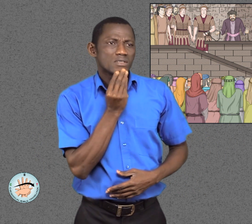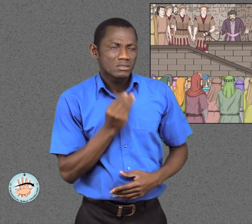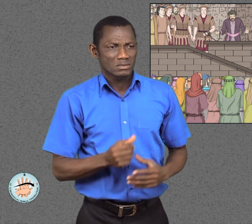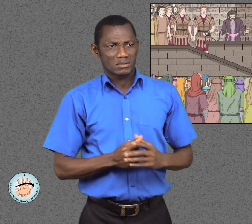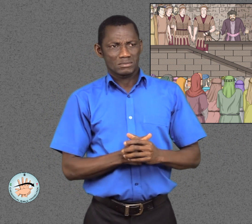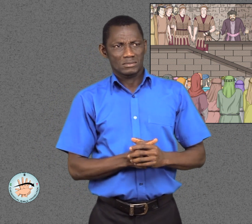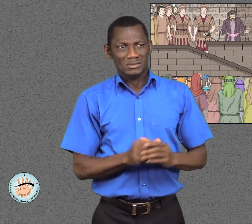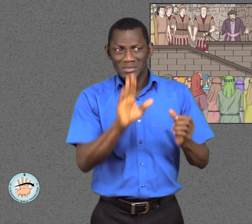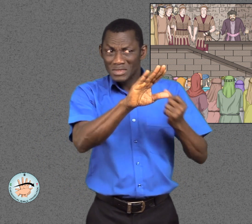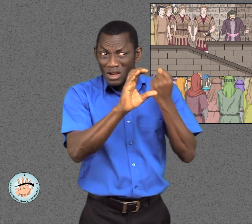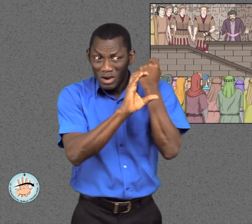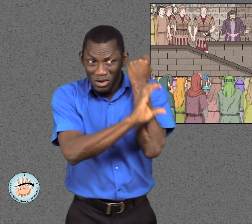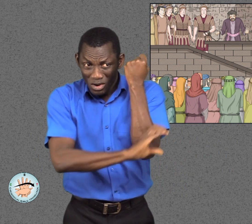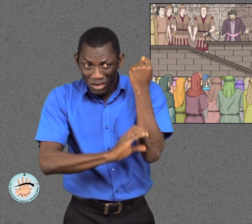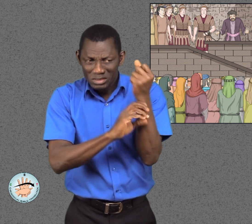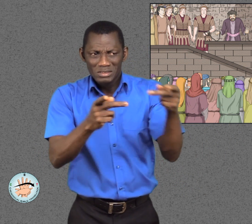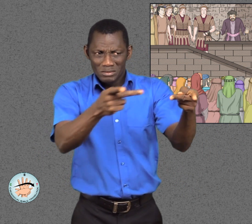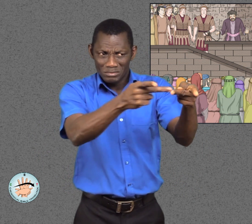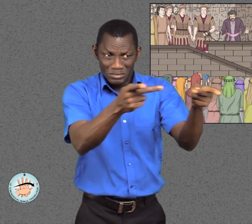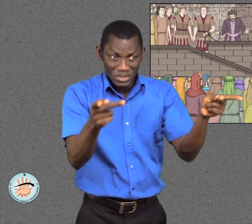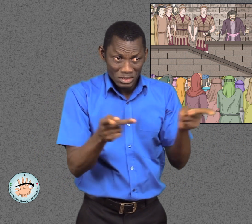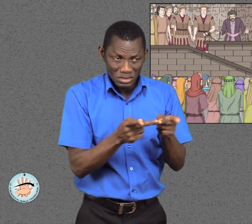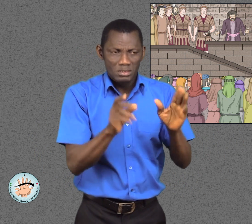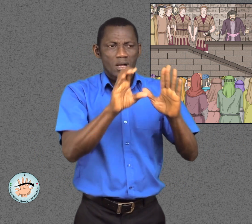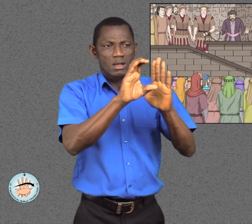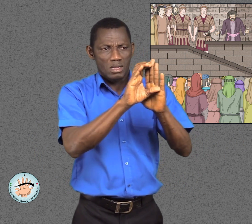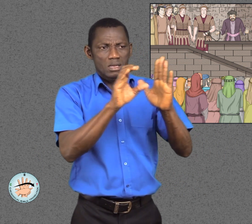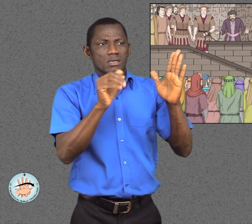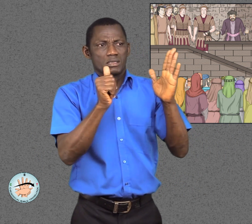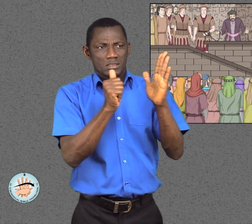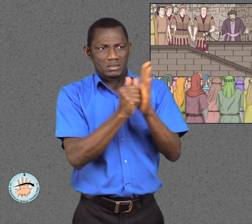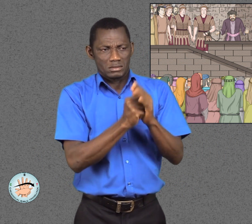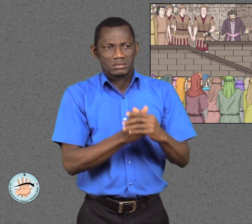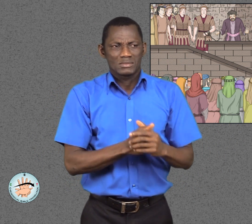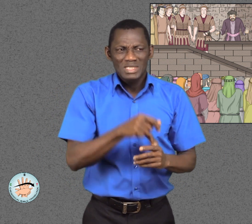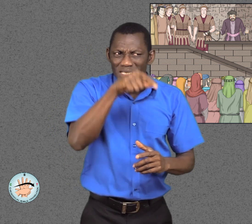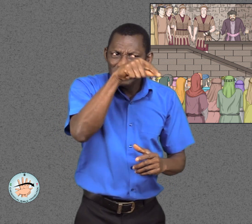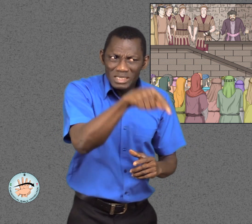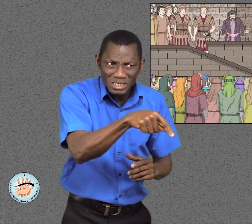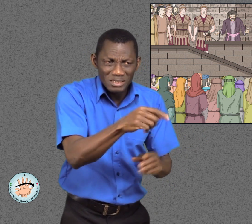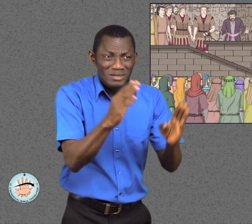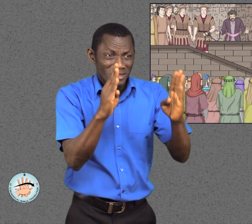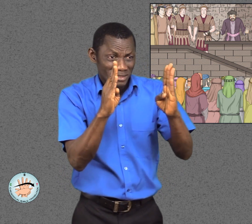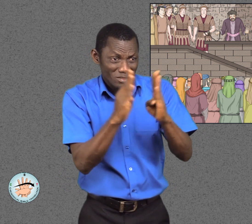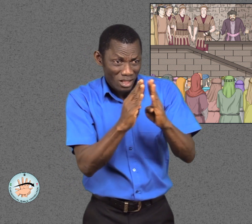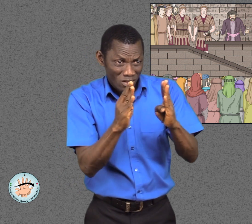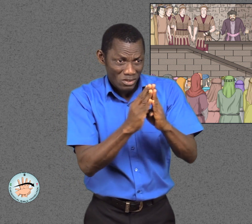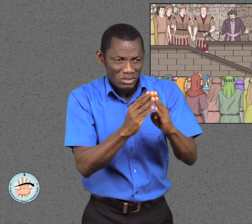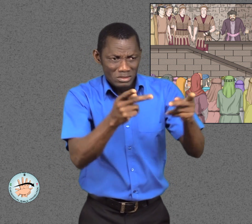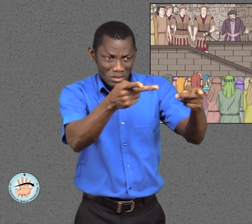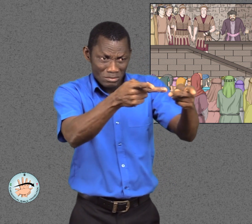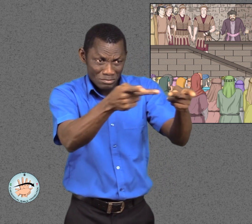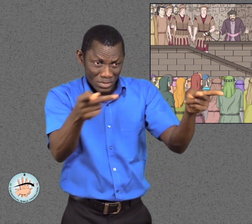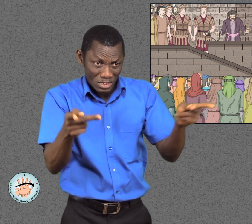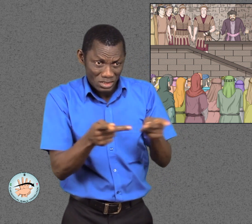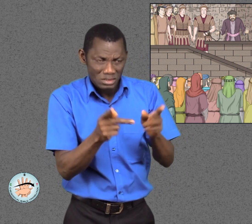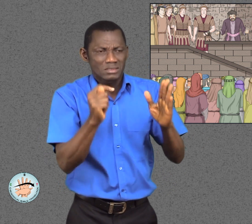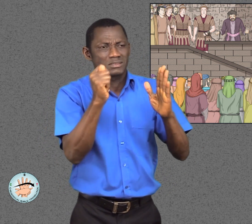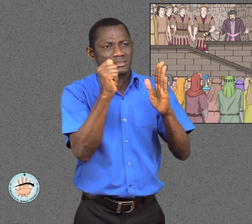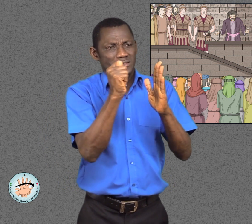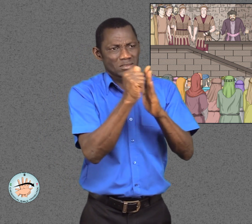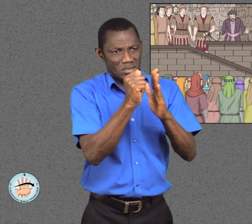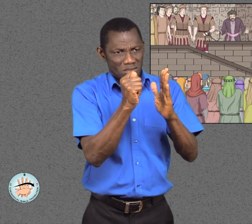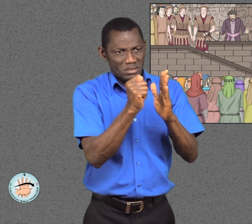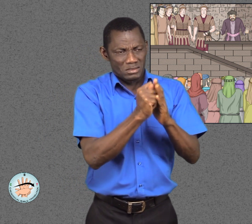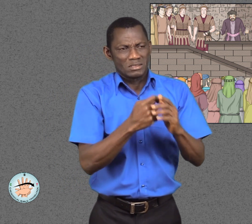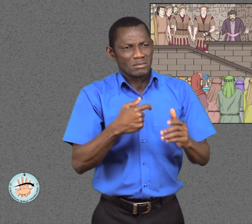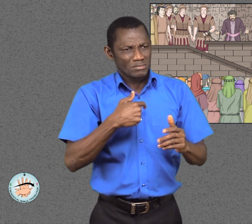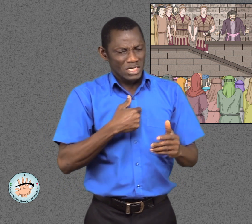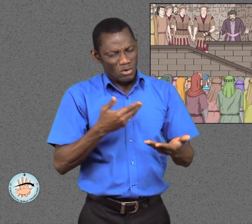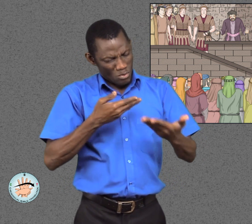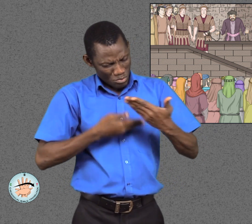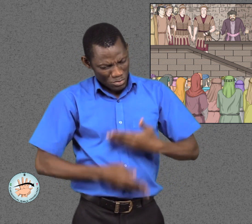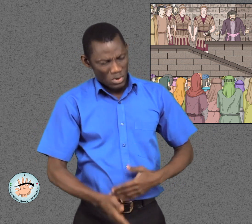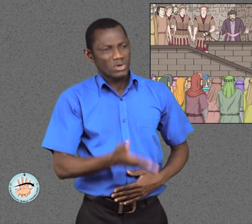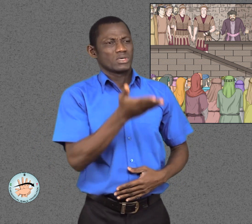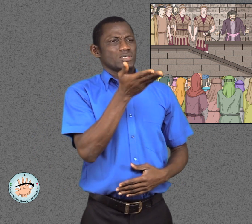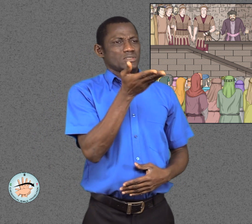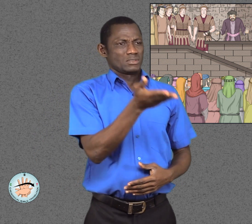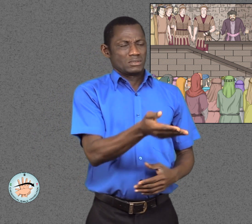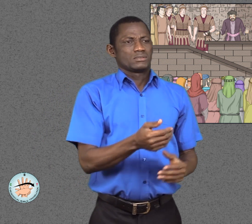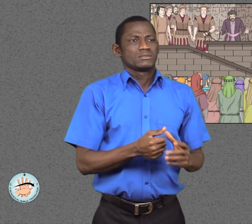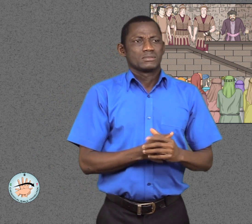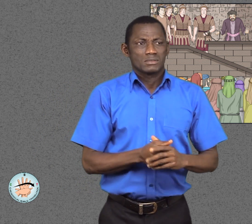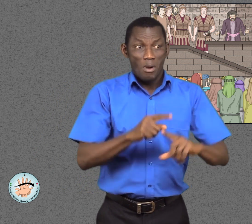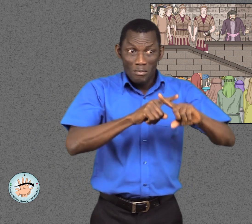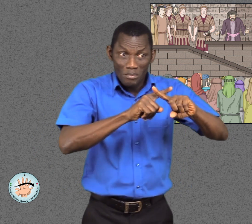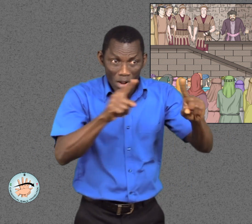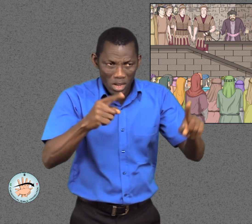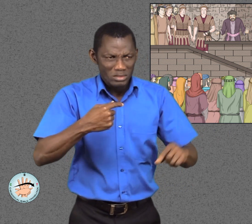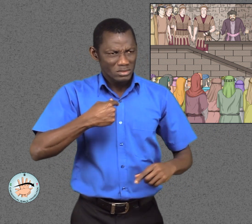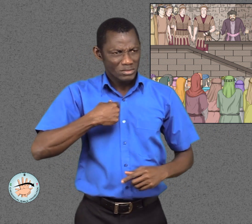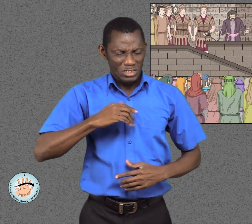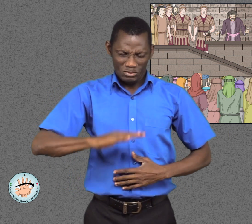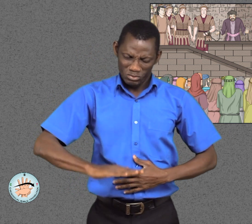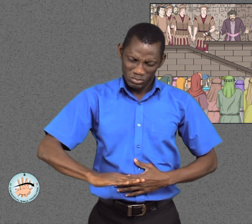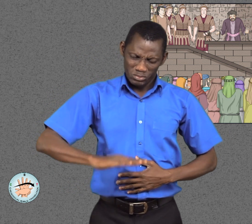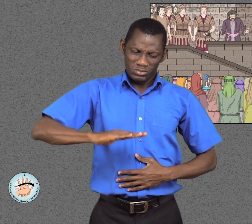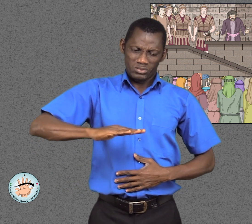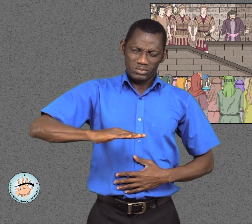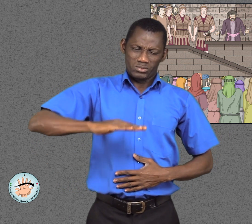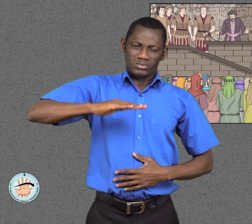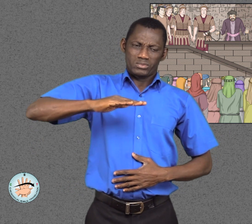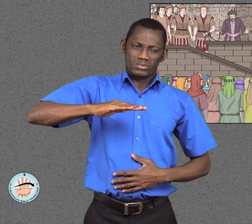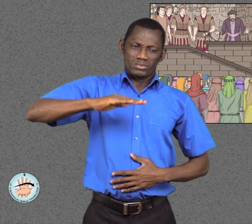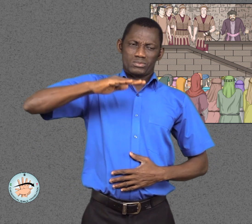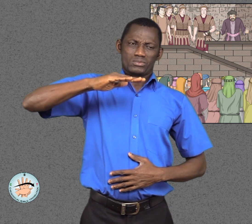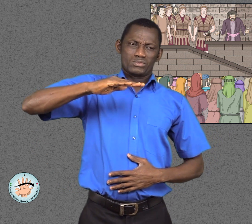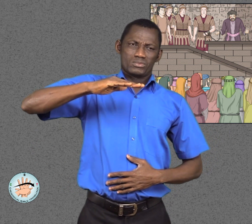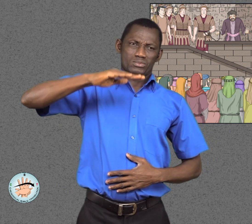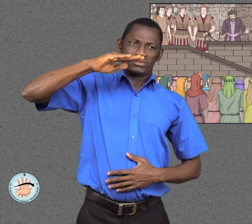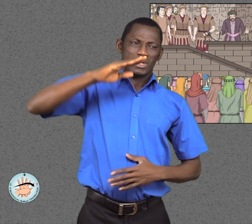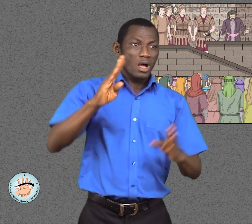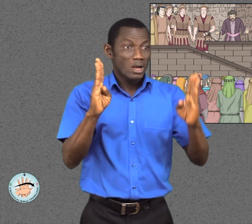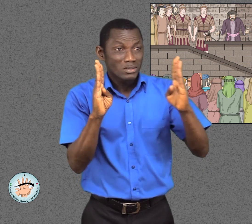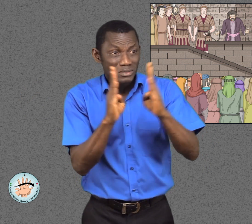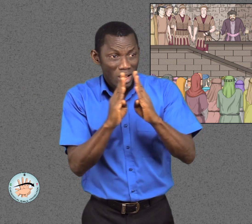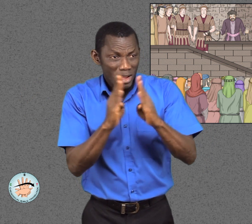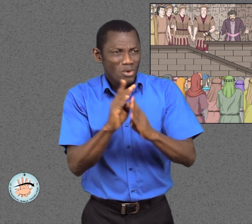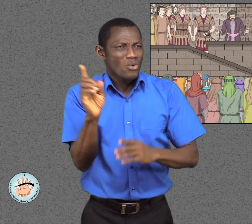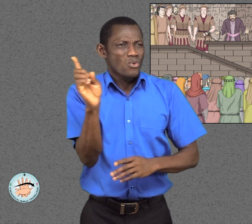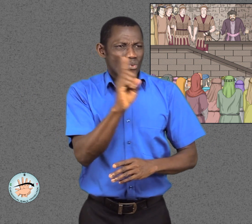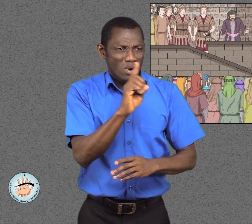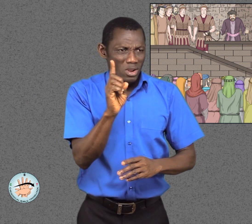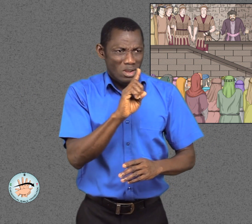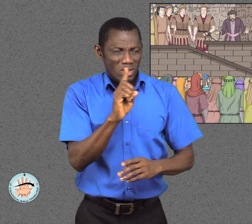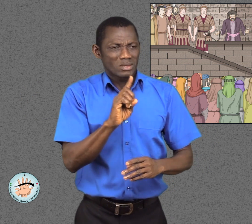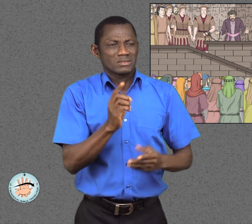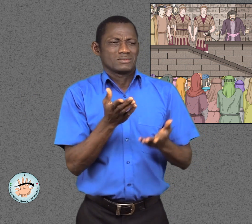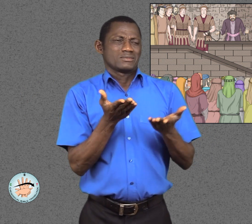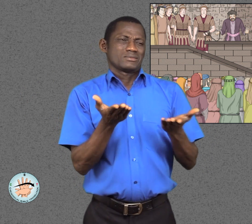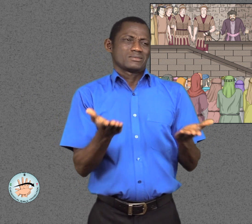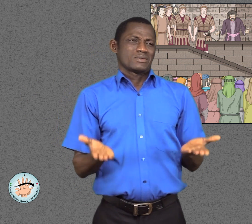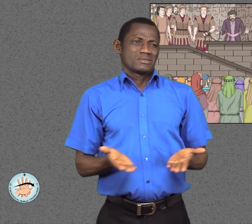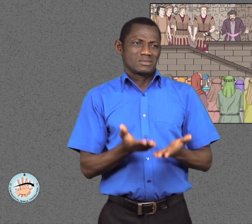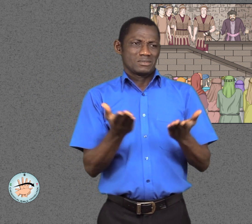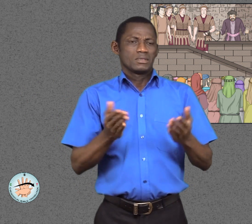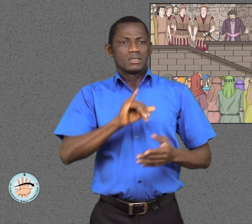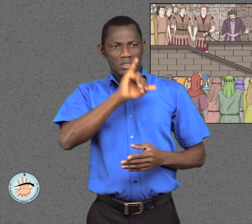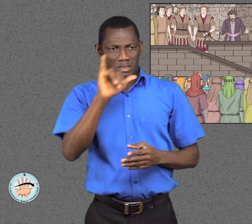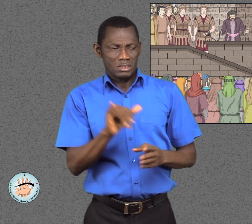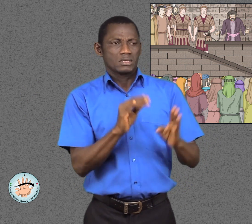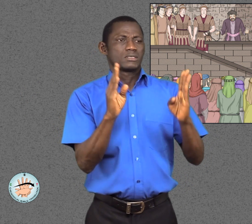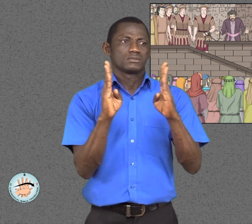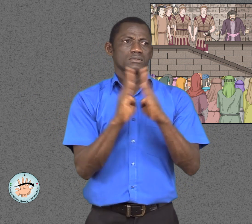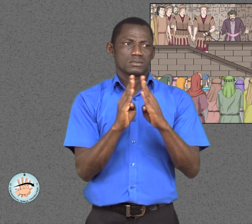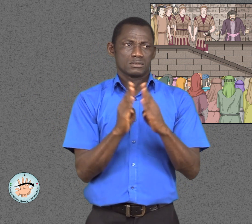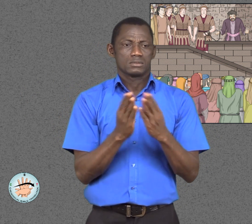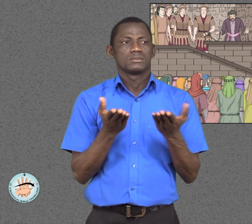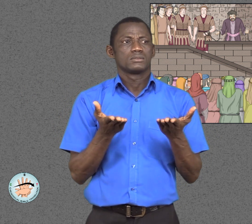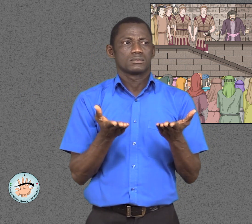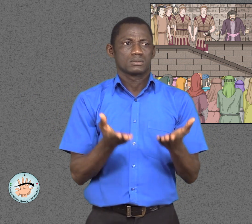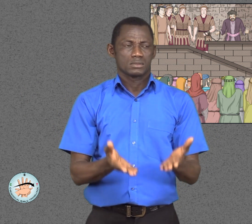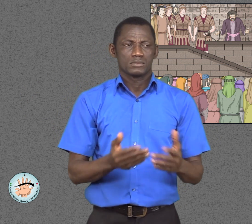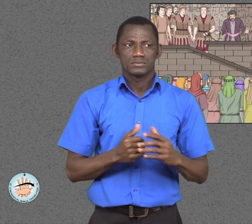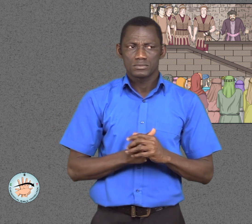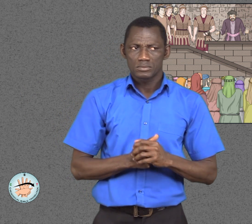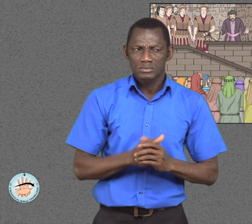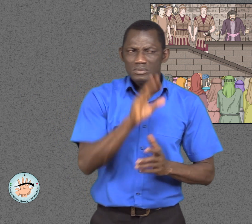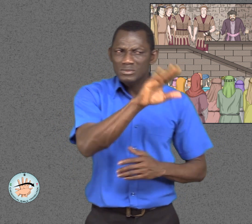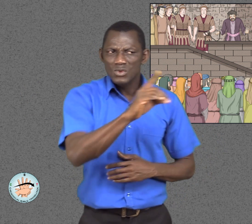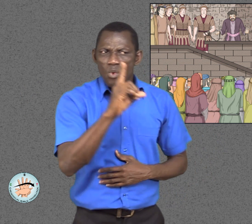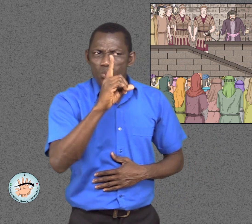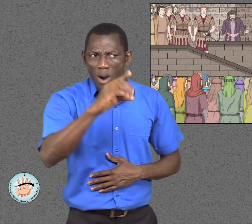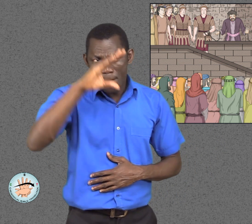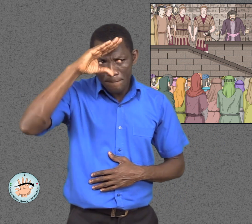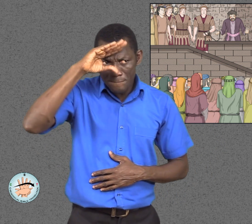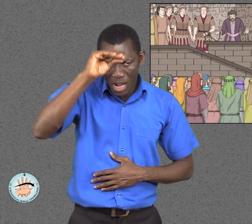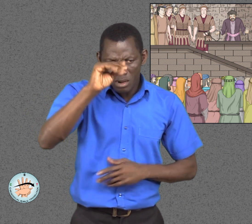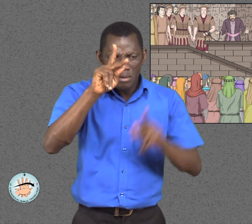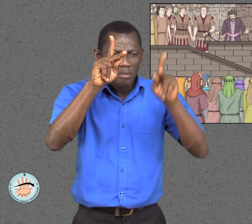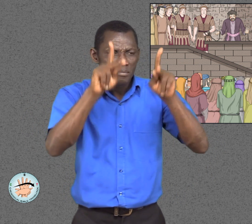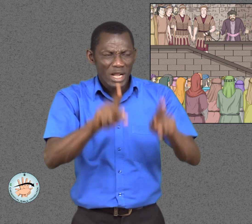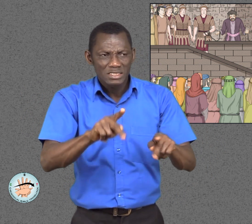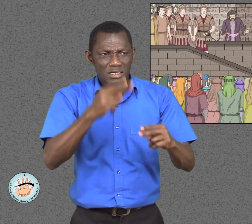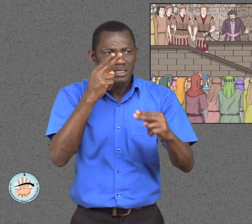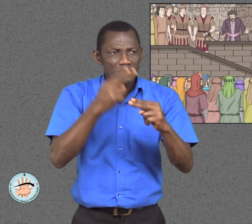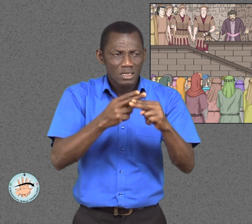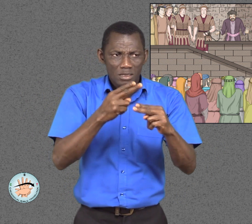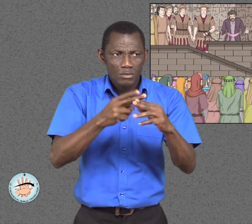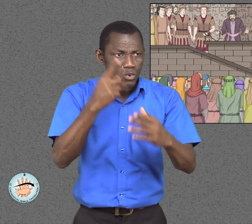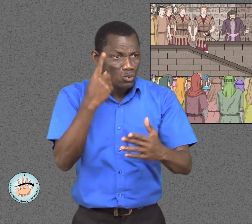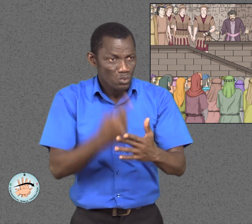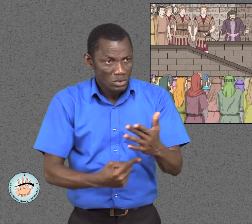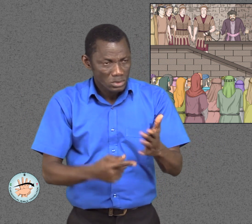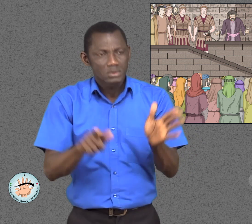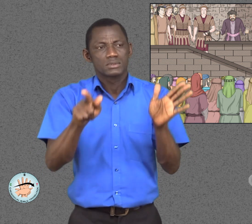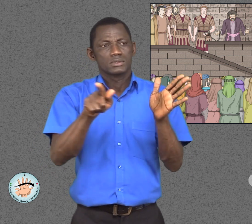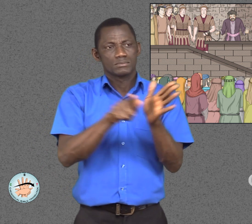Then Paul declared, “I am a Jew, born in Tarsus of Cilicia, but raised in this city.